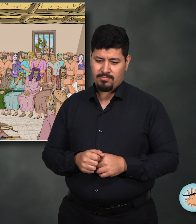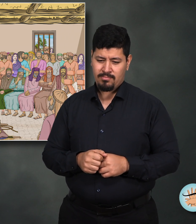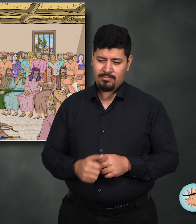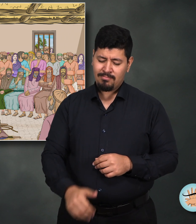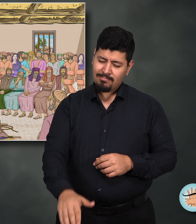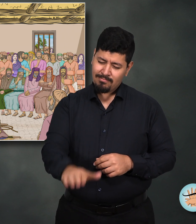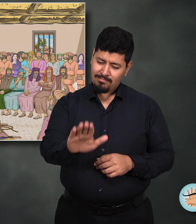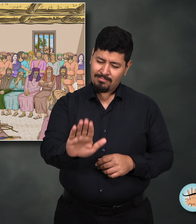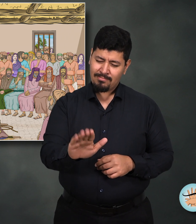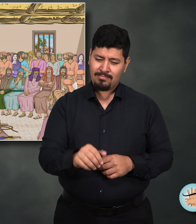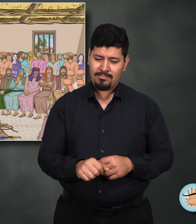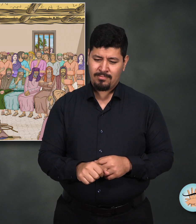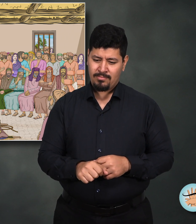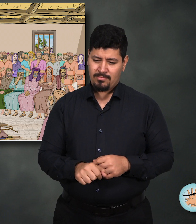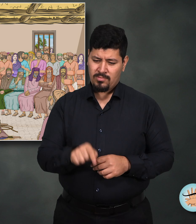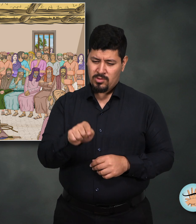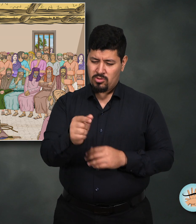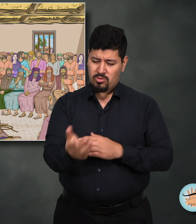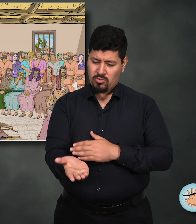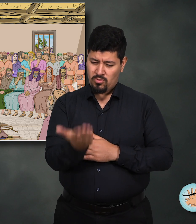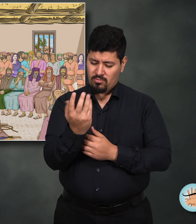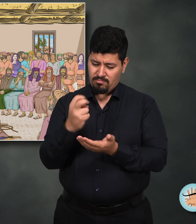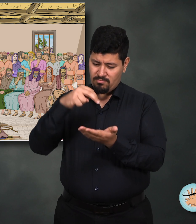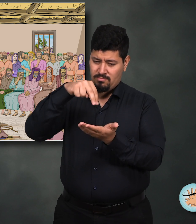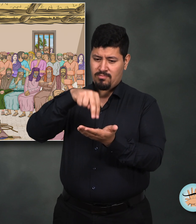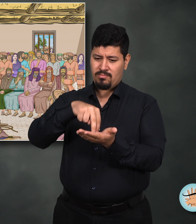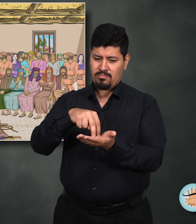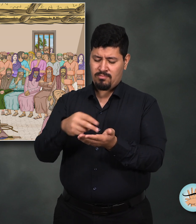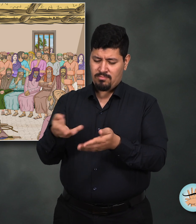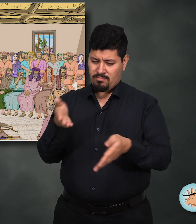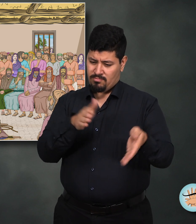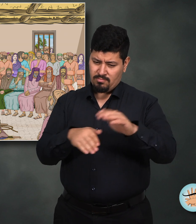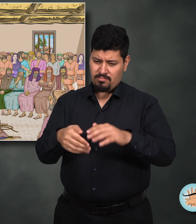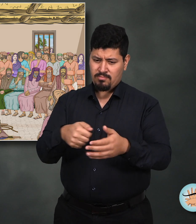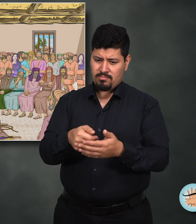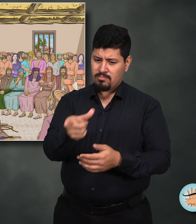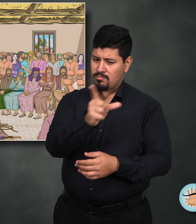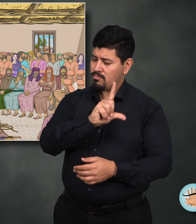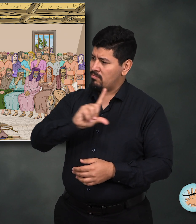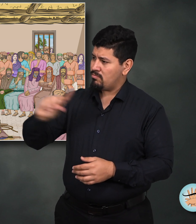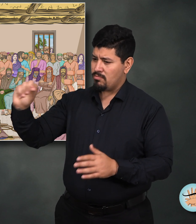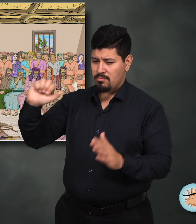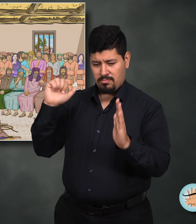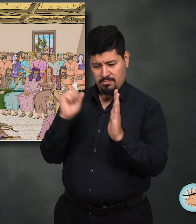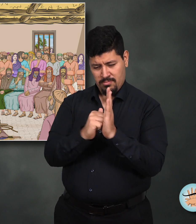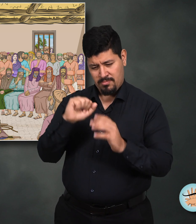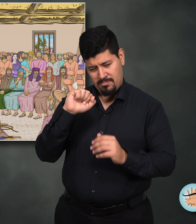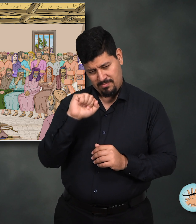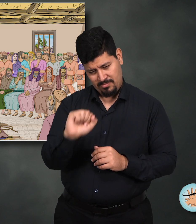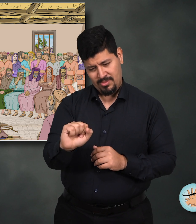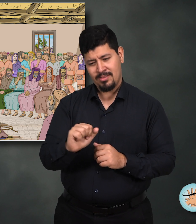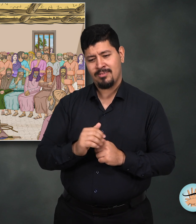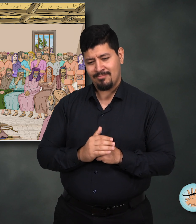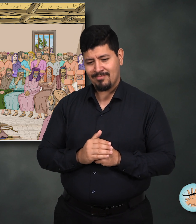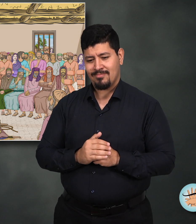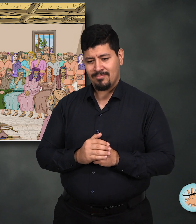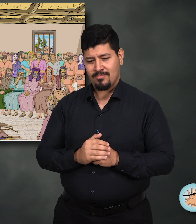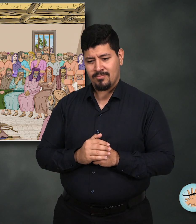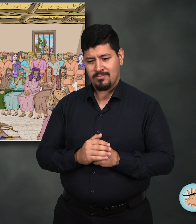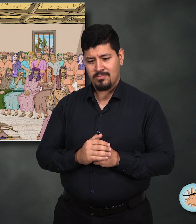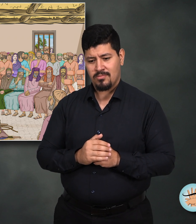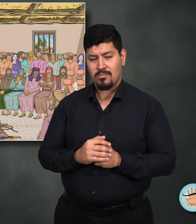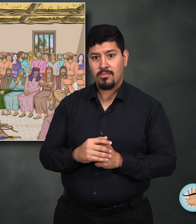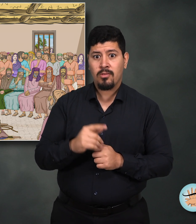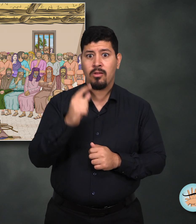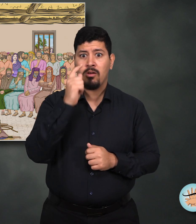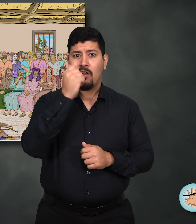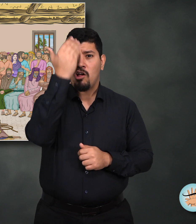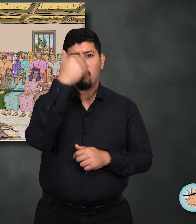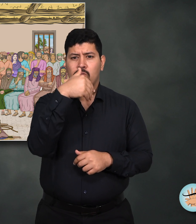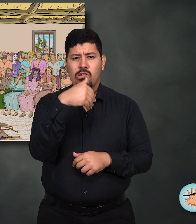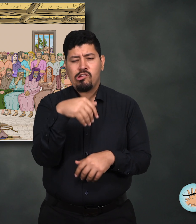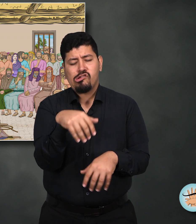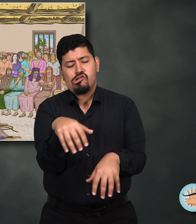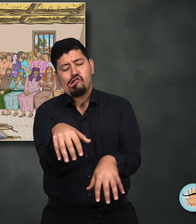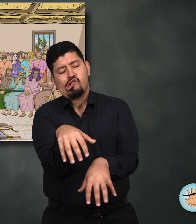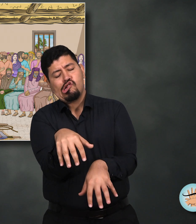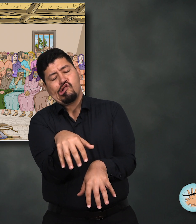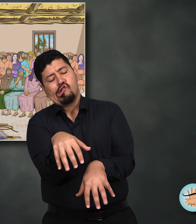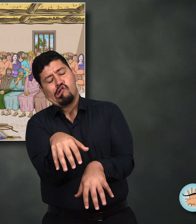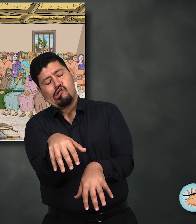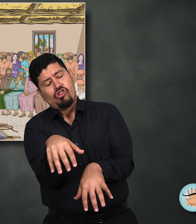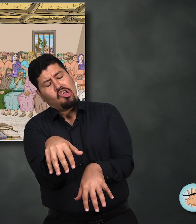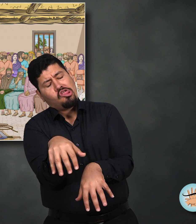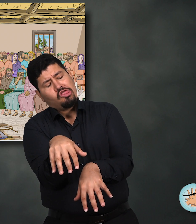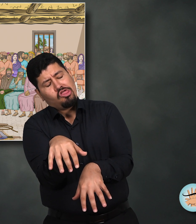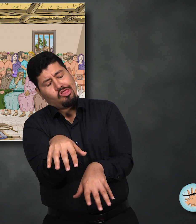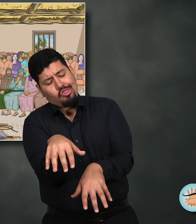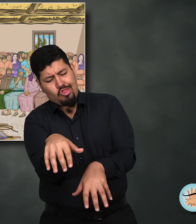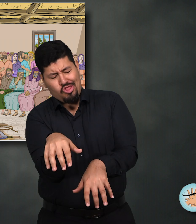He said to the paralytic, “I tell you, get up, pick up your mat, and go home.”